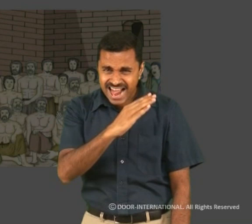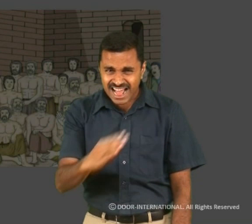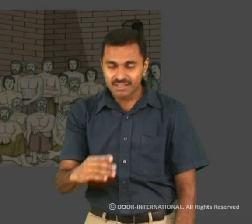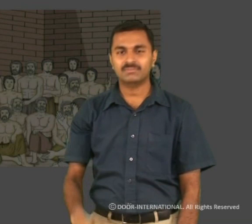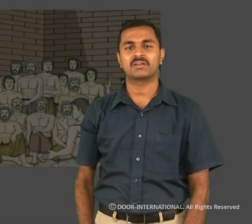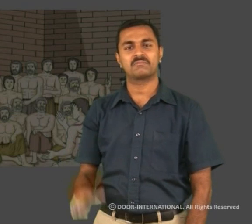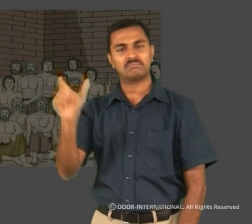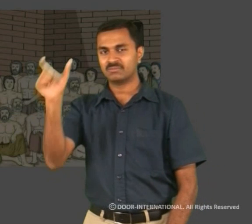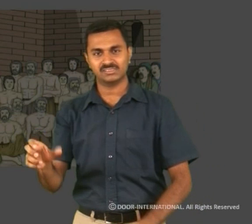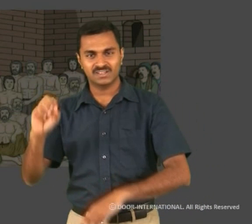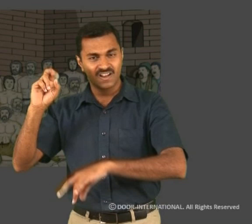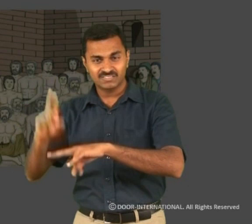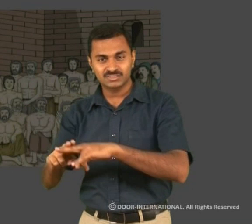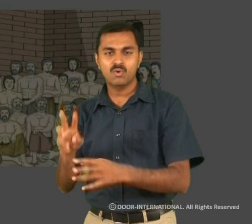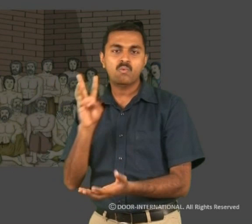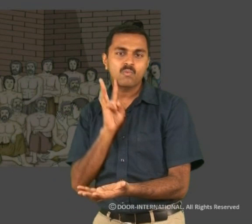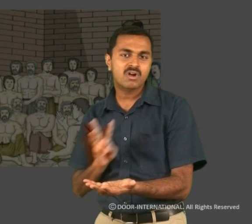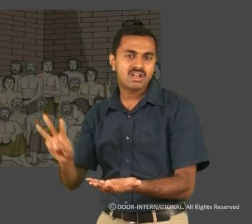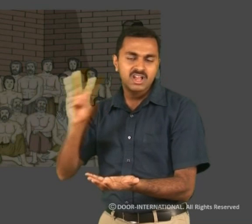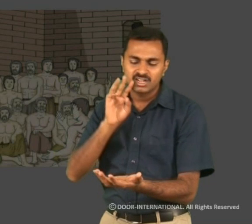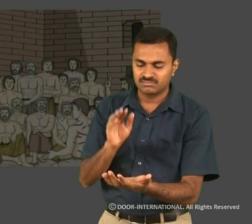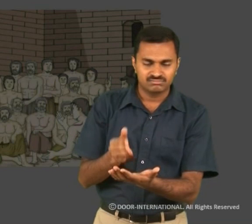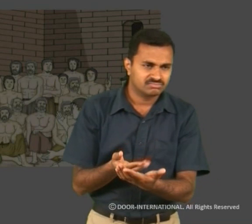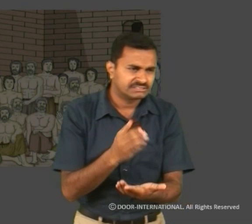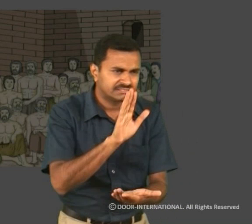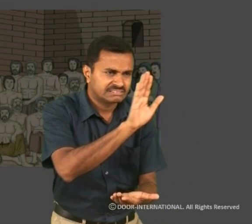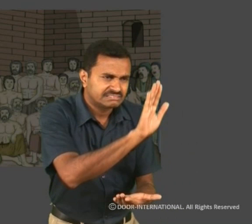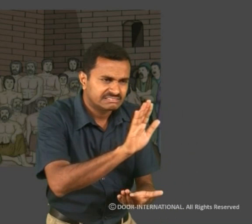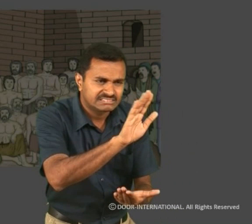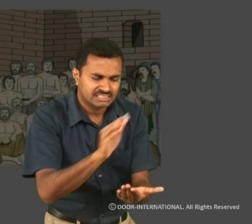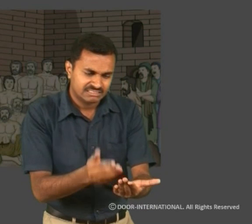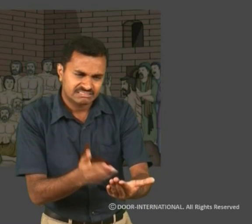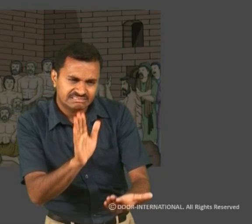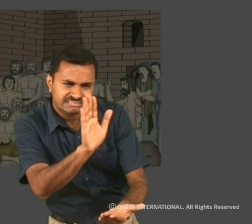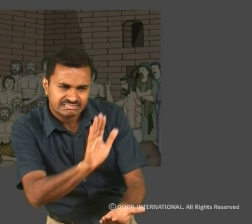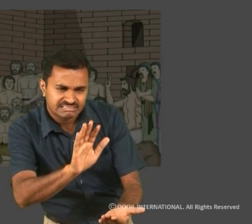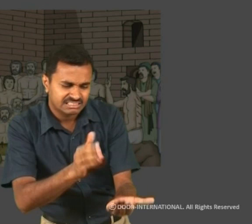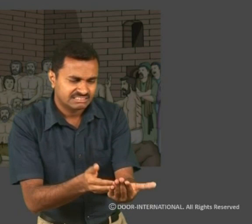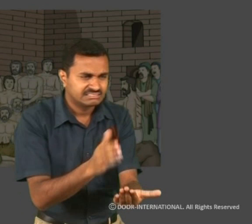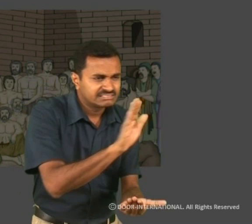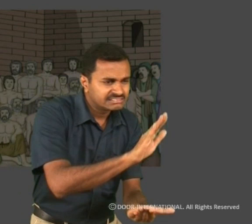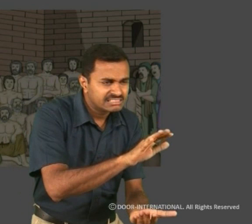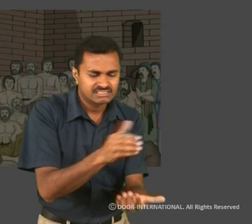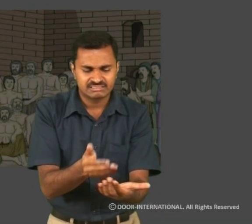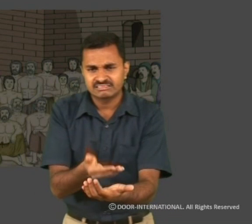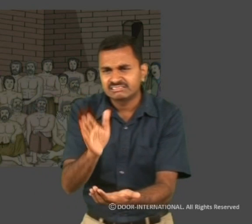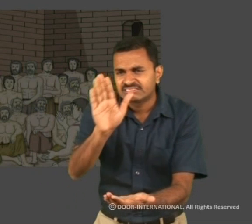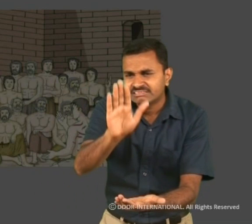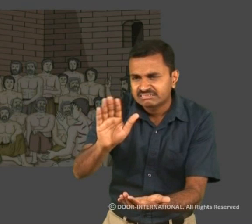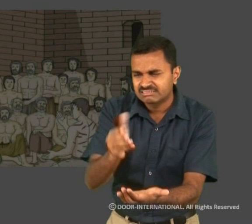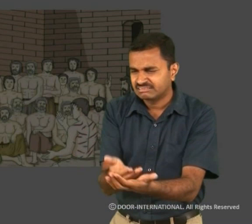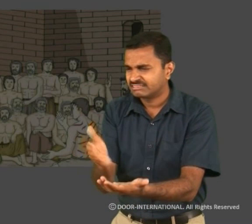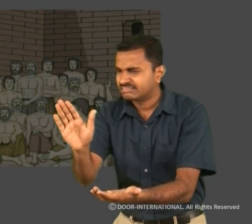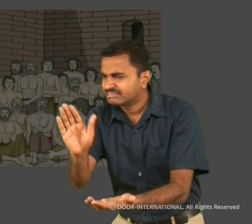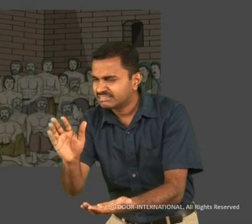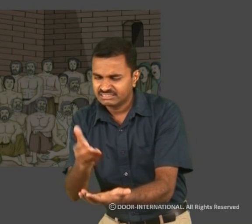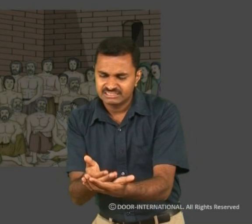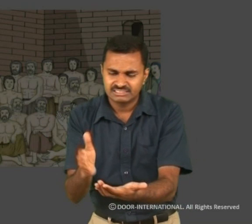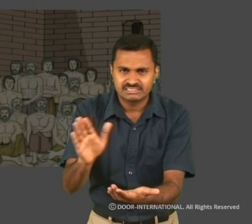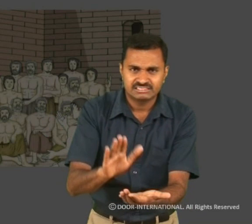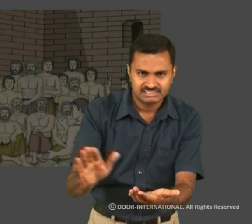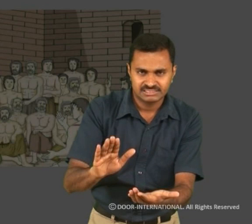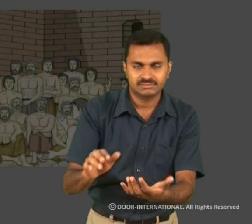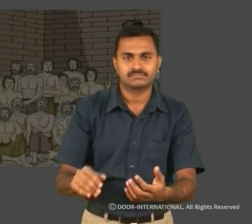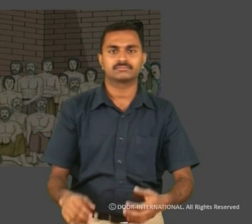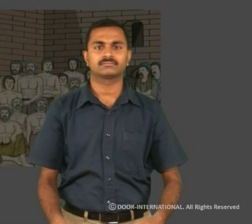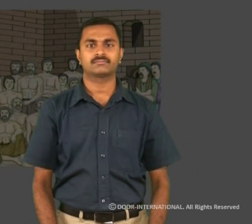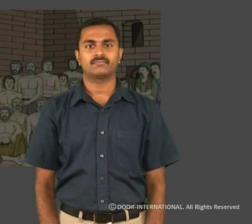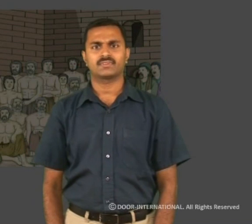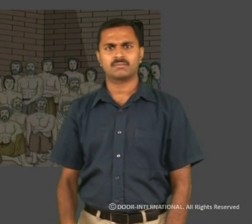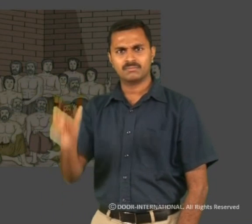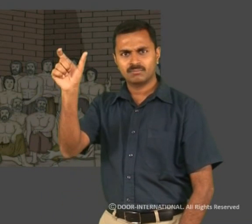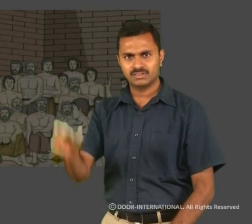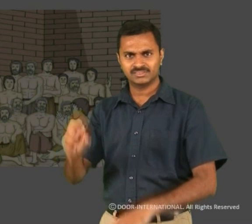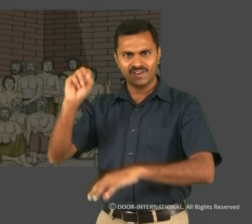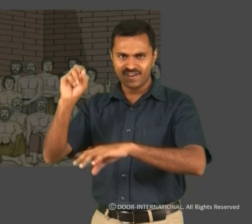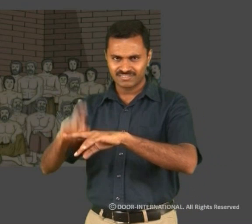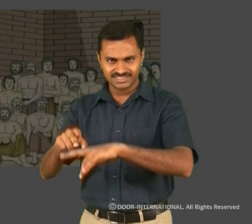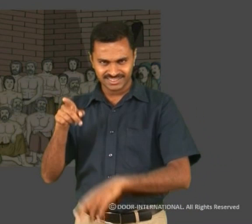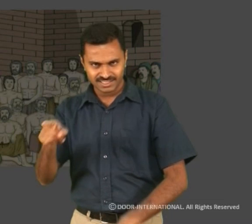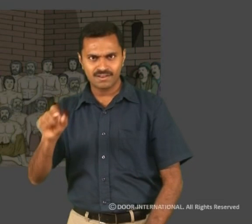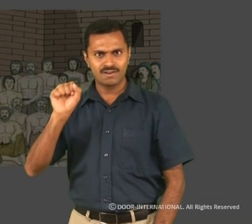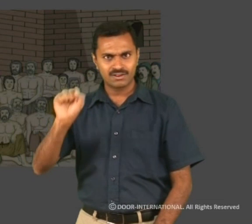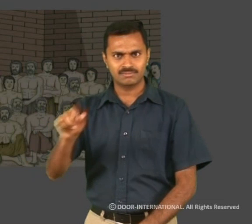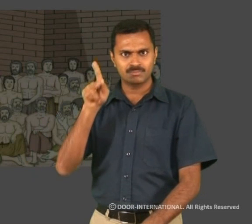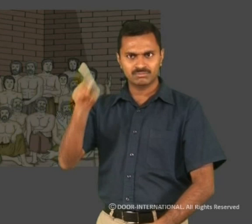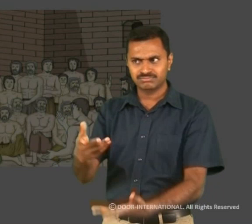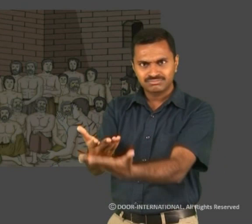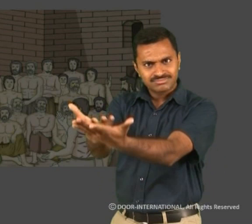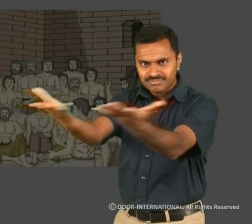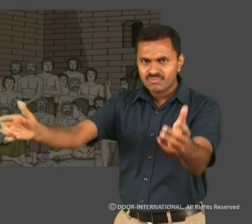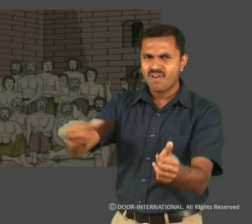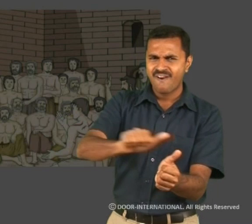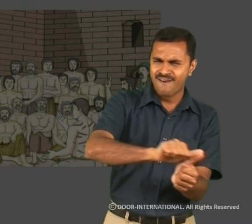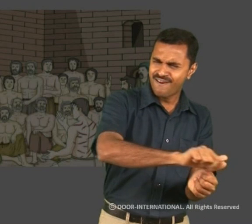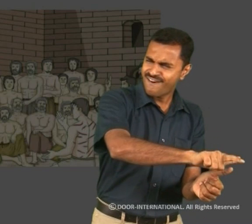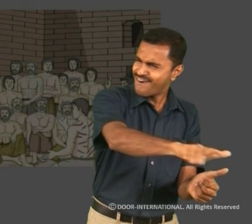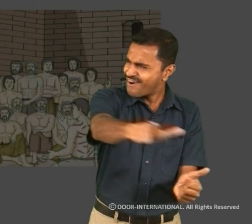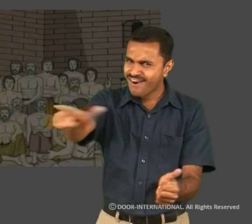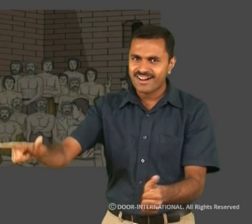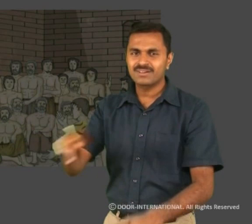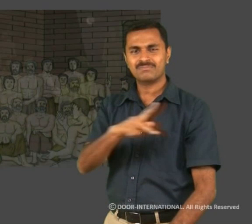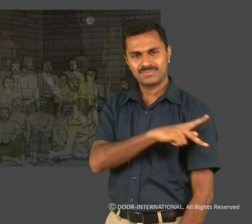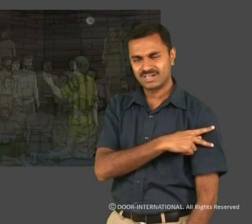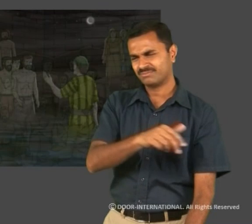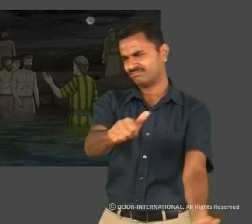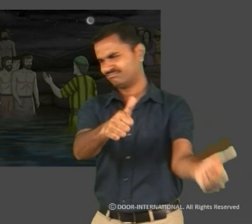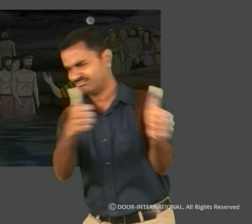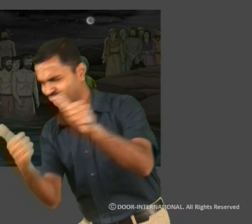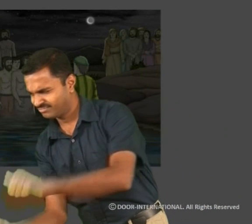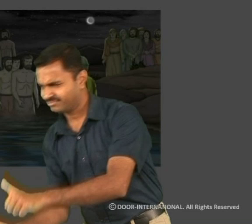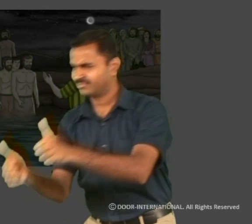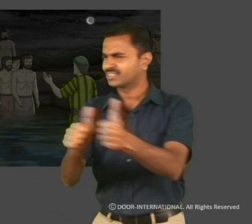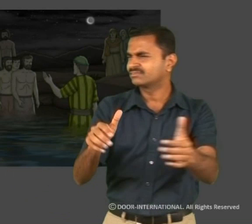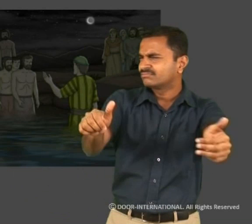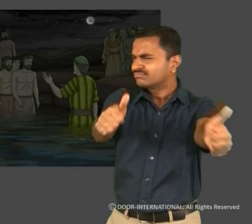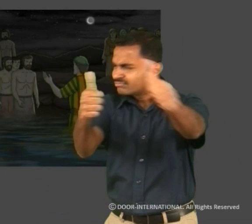At that hour of the night, the jailer took them and washed their wounds.